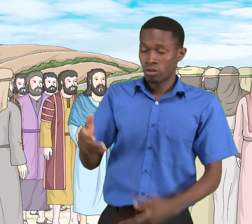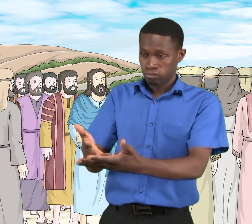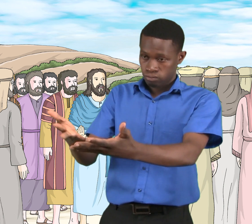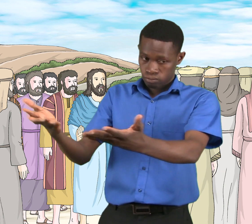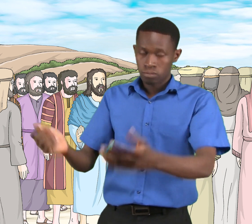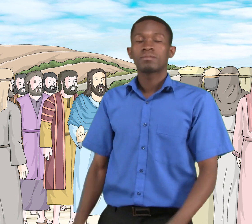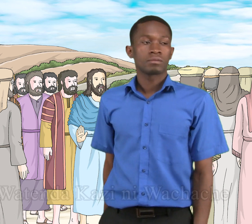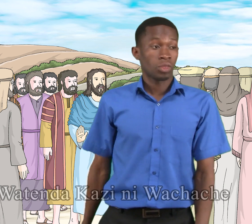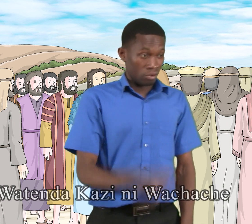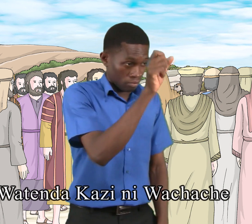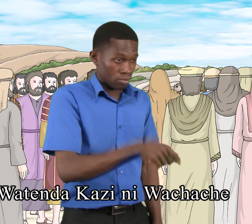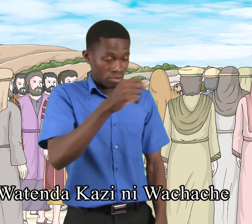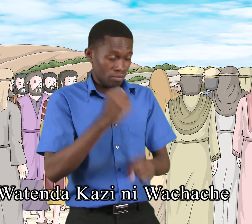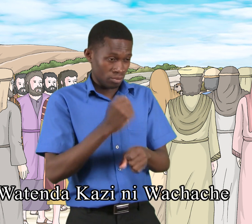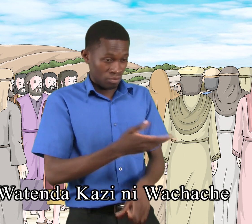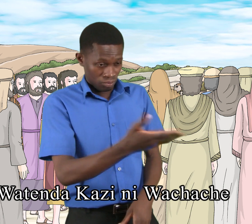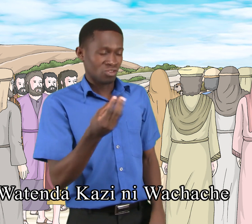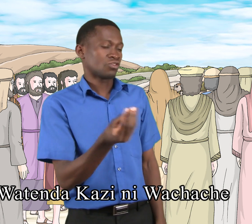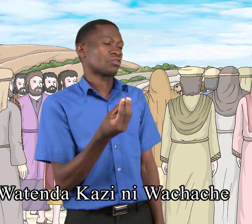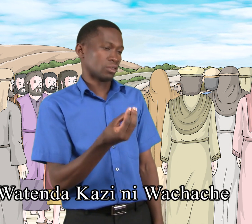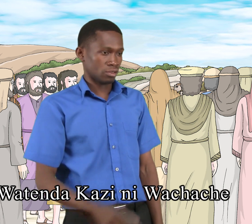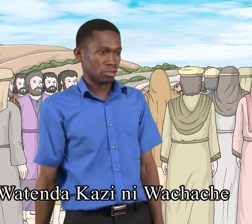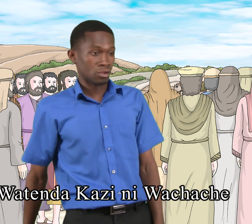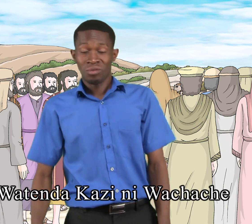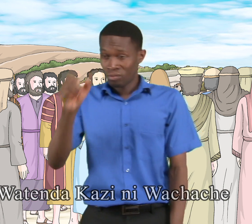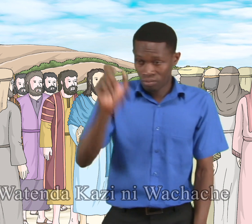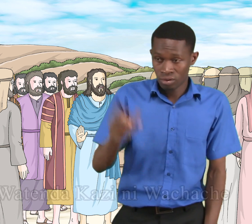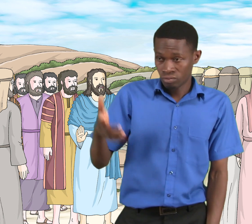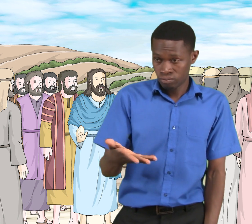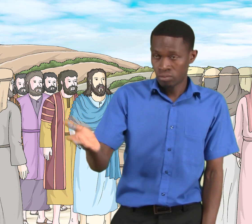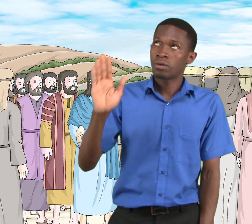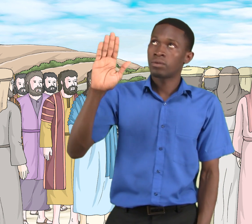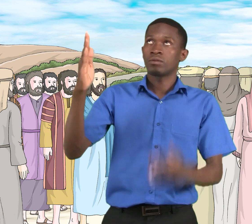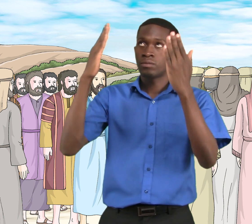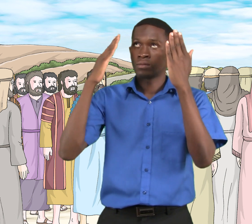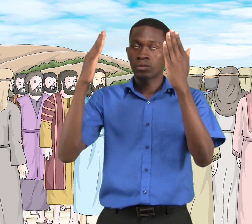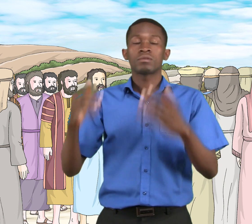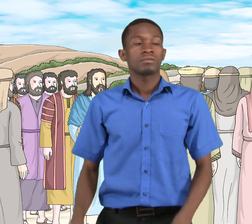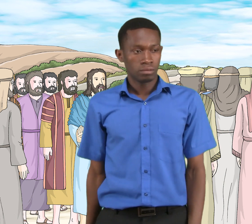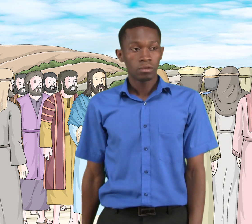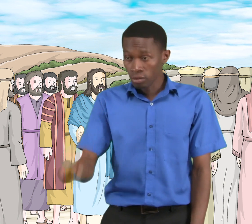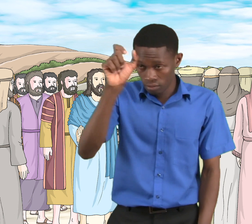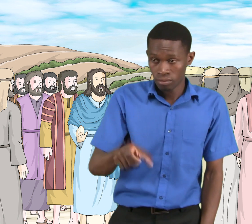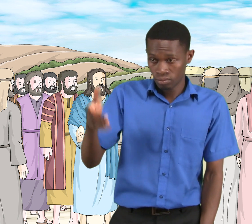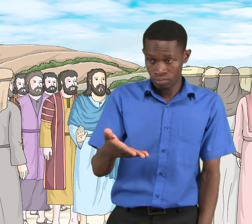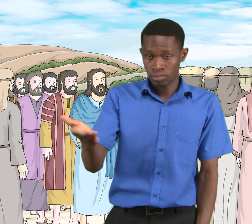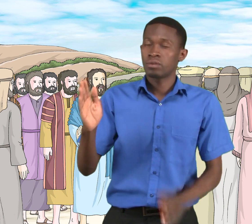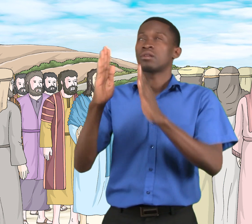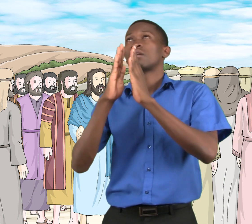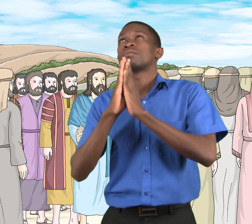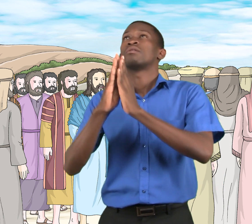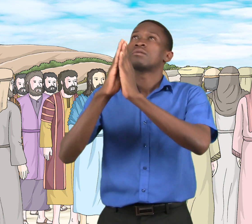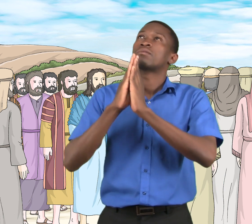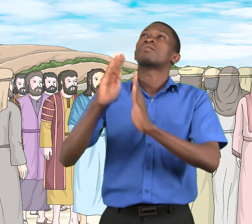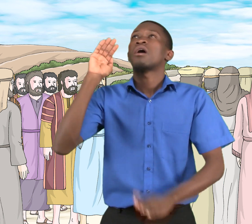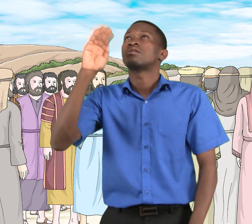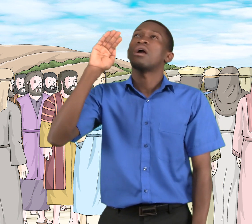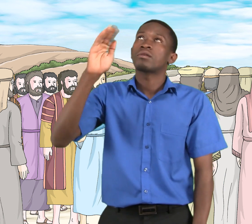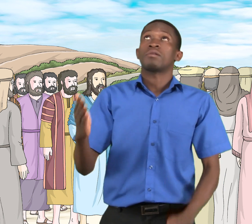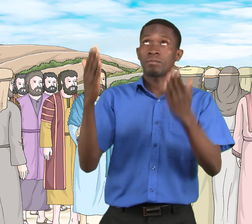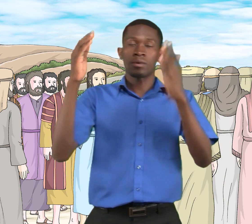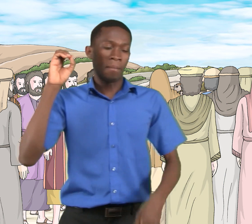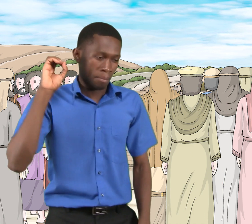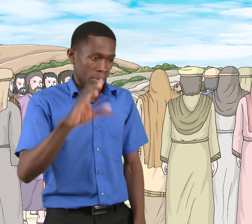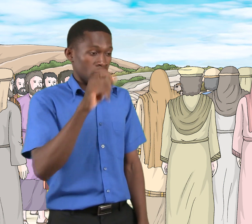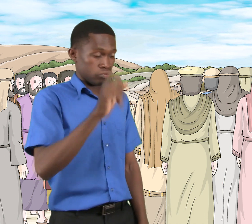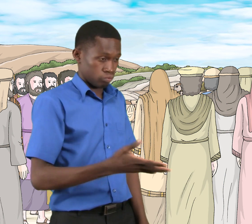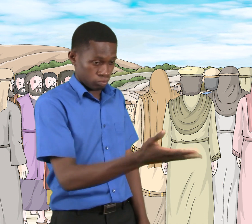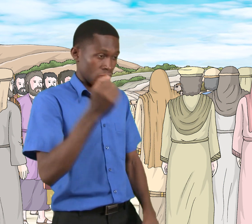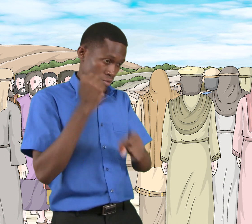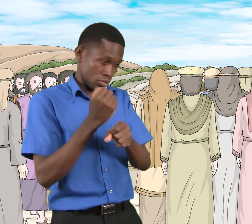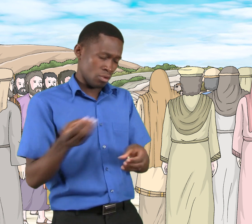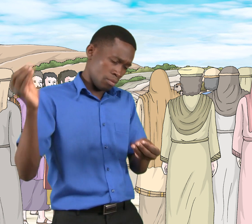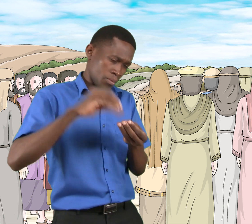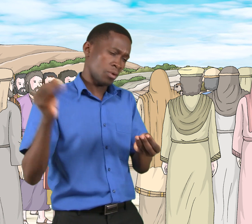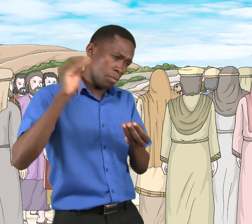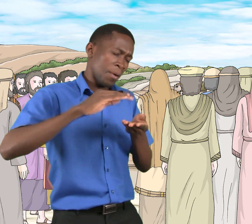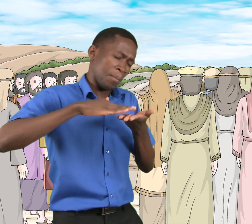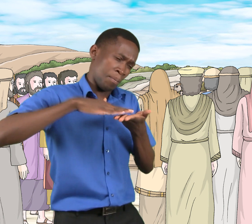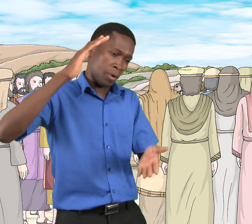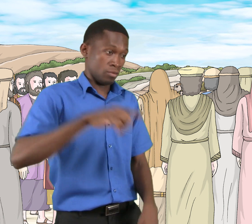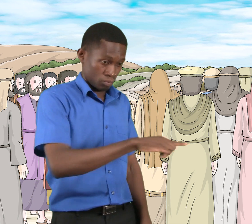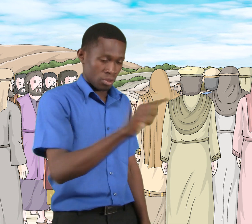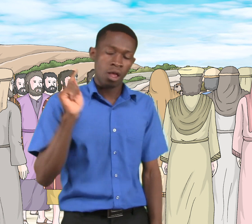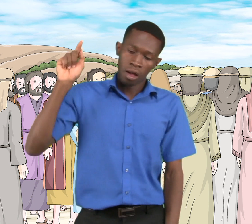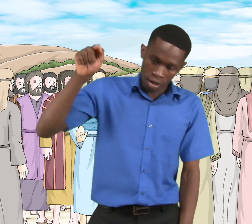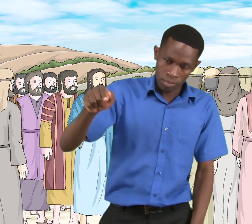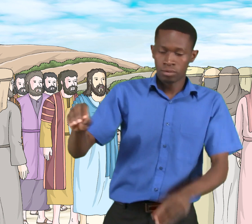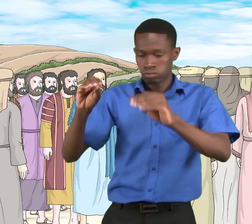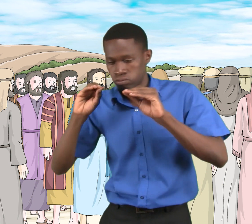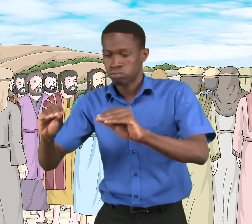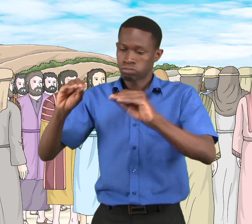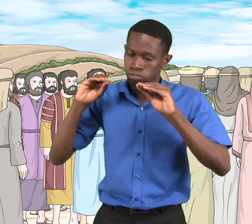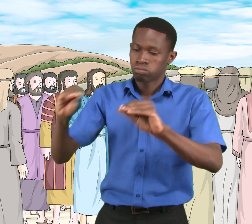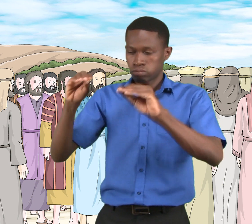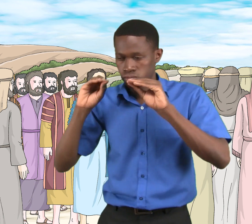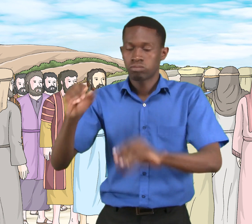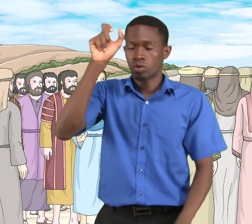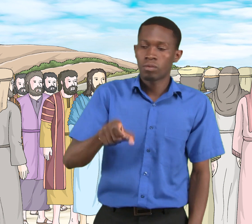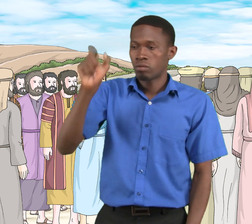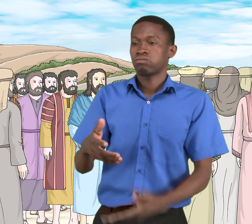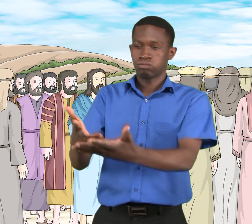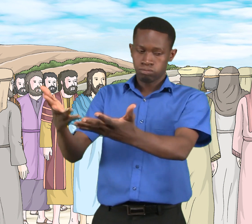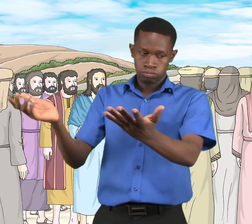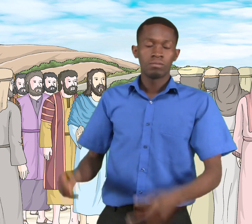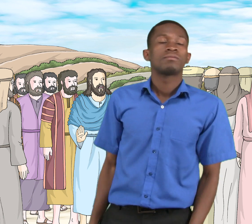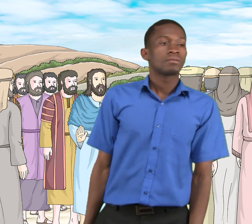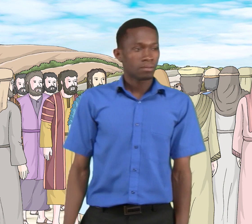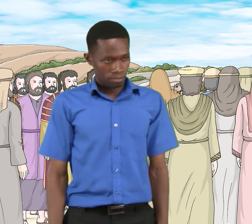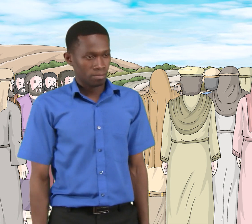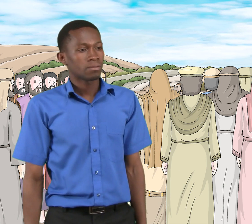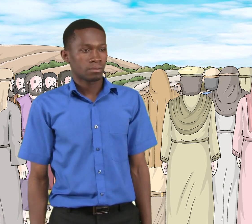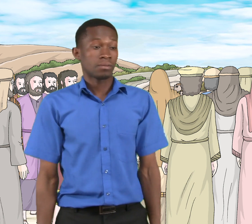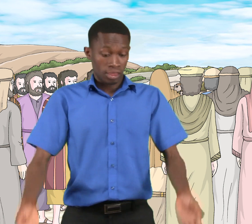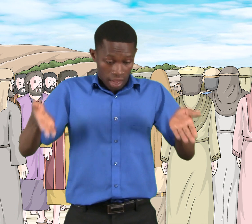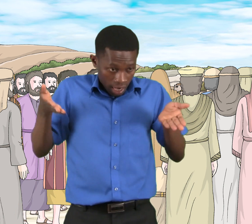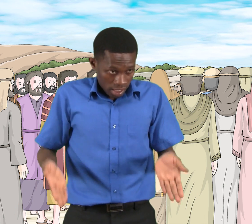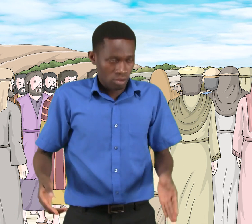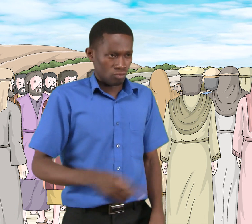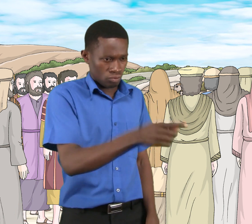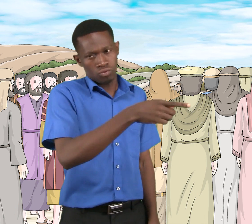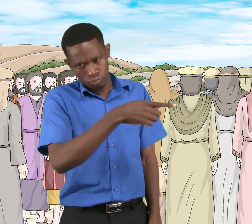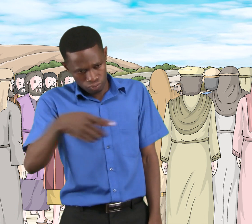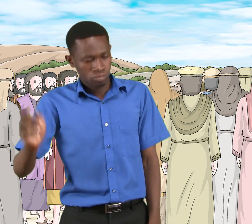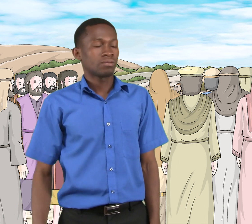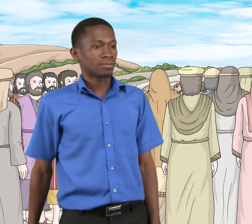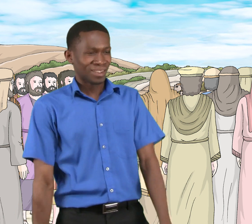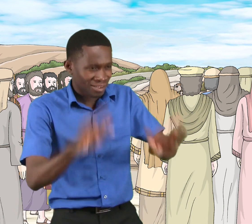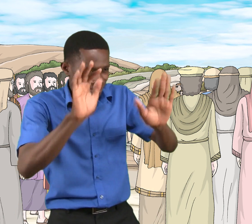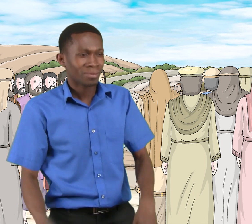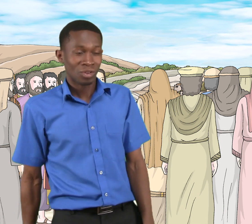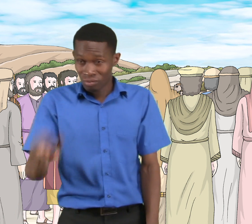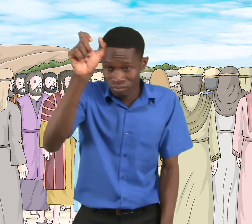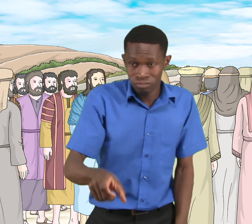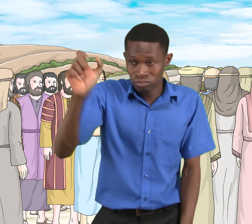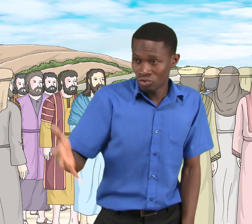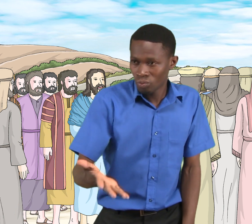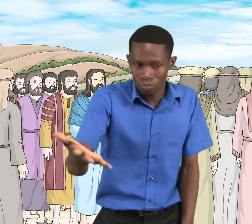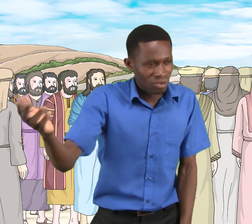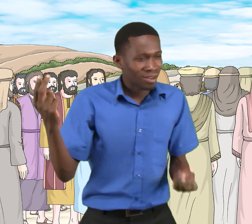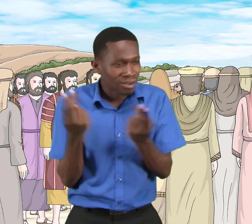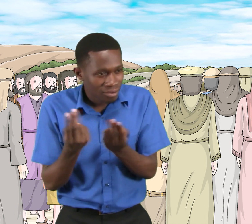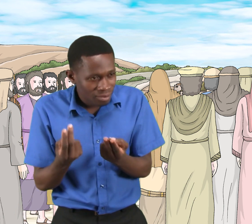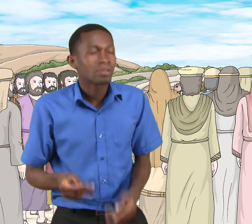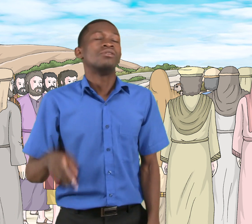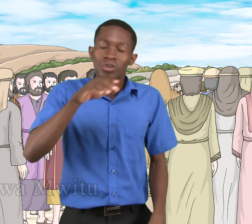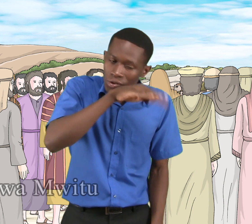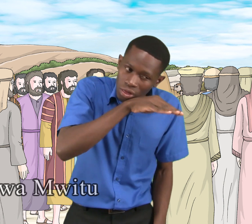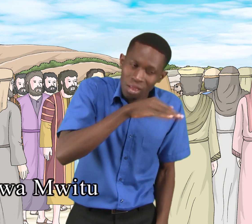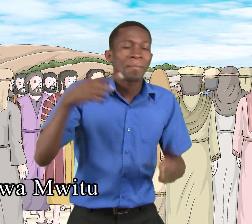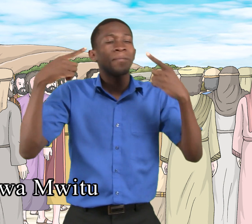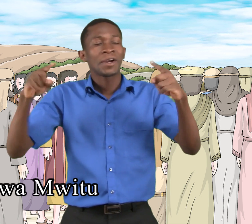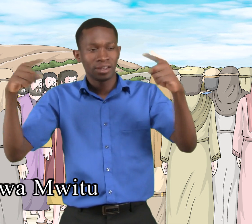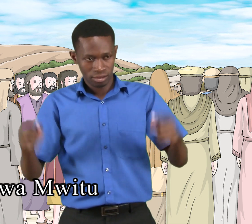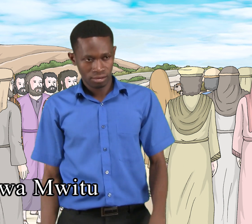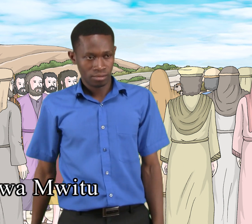Ask the Lord of the harvest, therefore, to send out workers into His harvest.